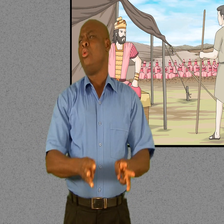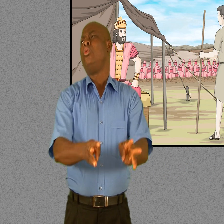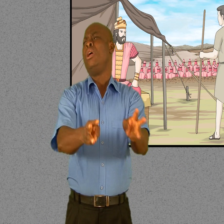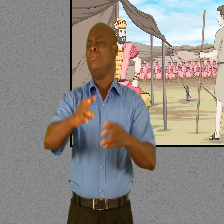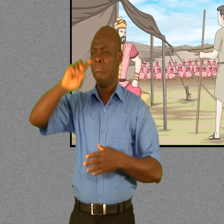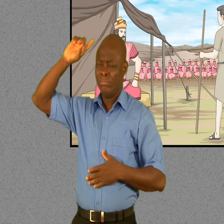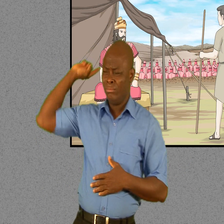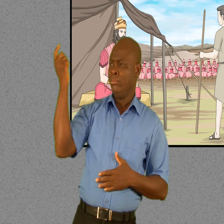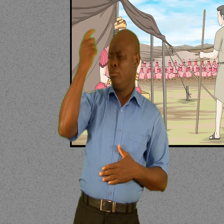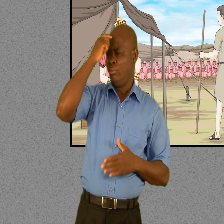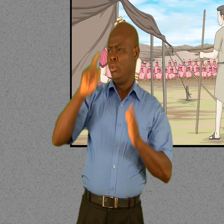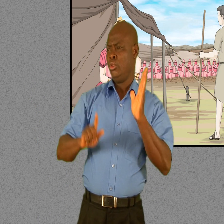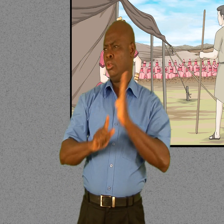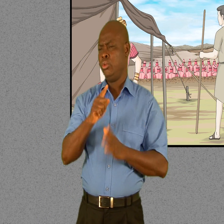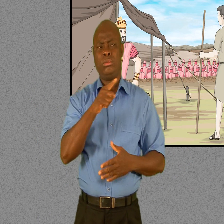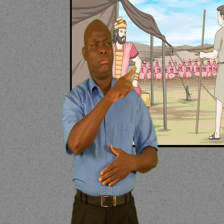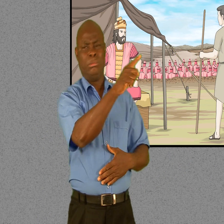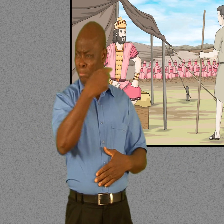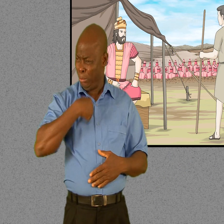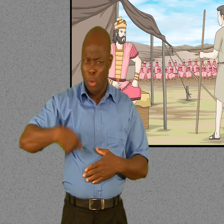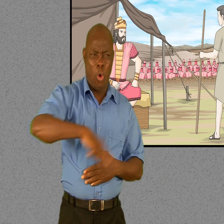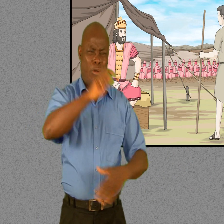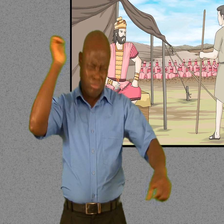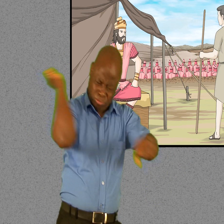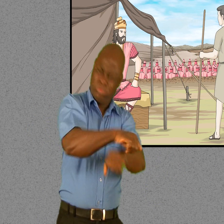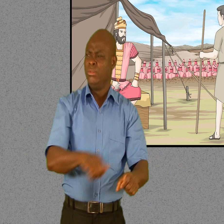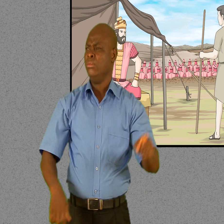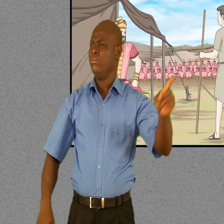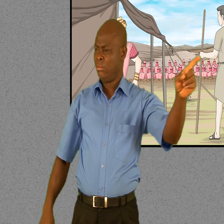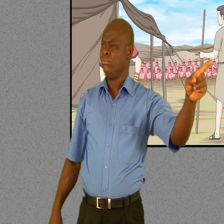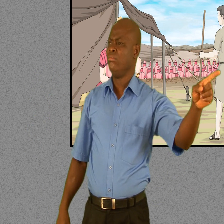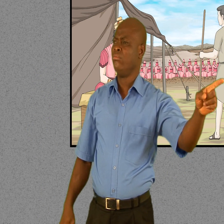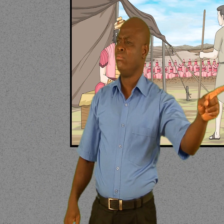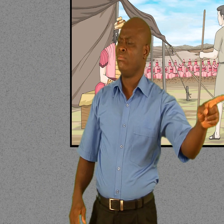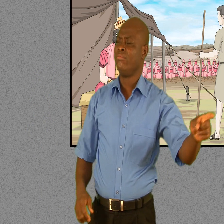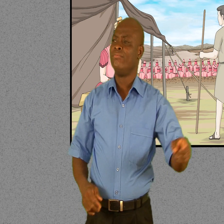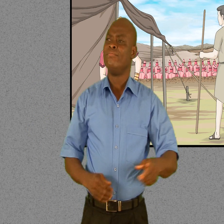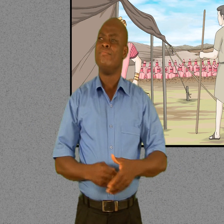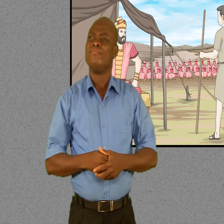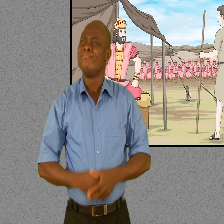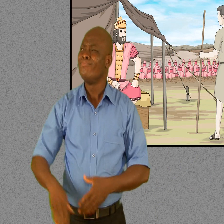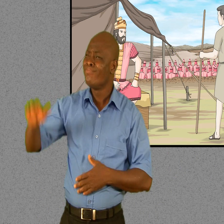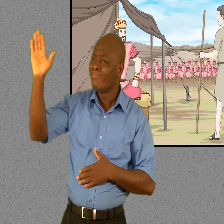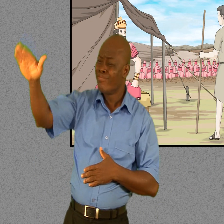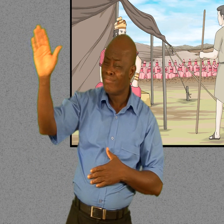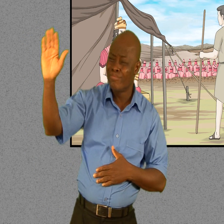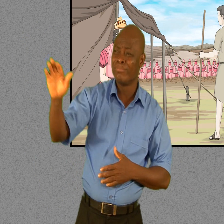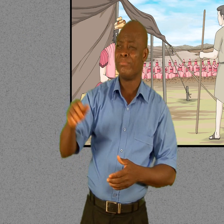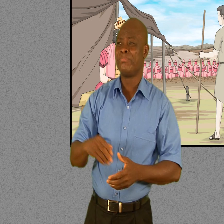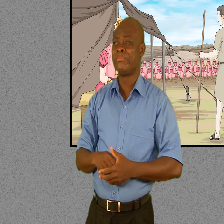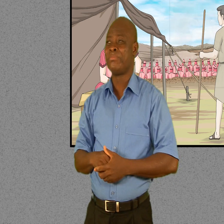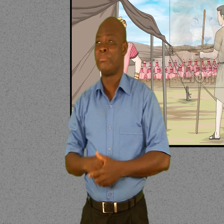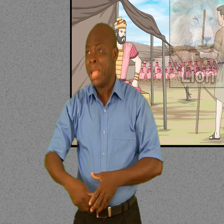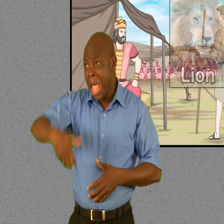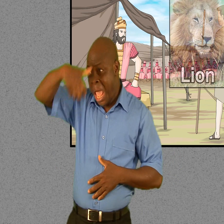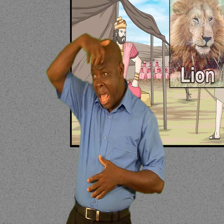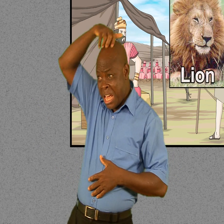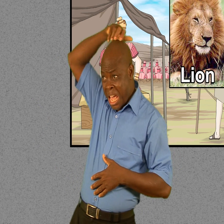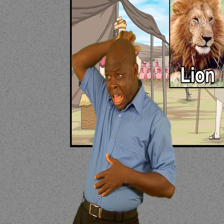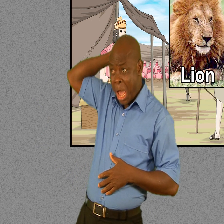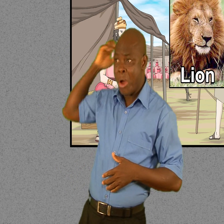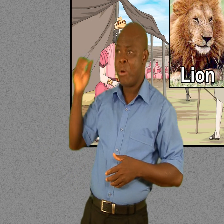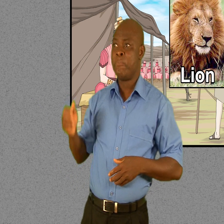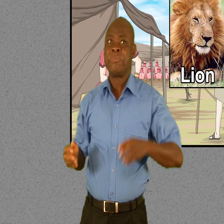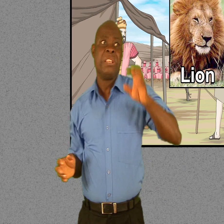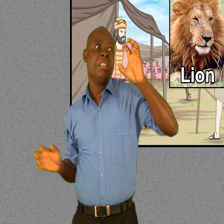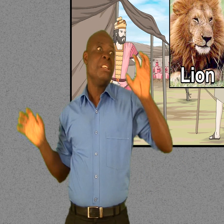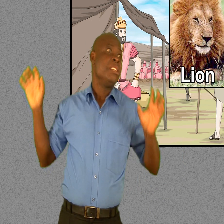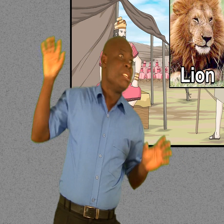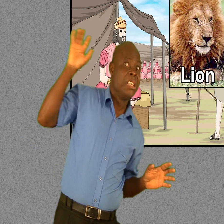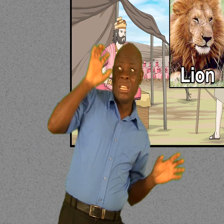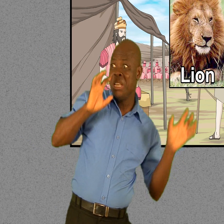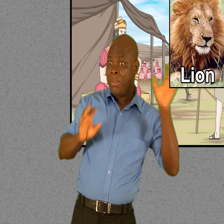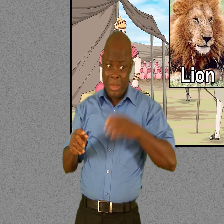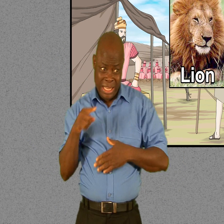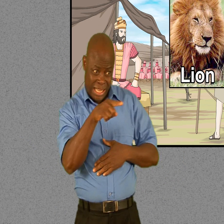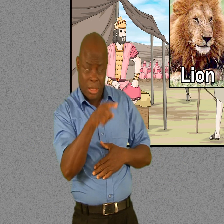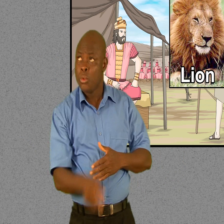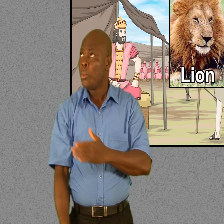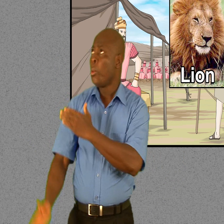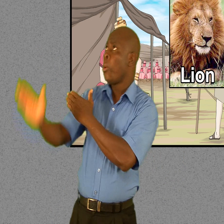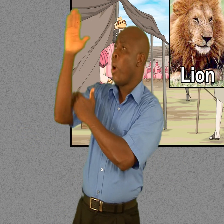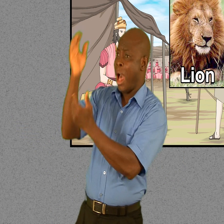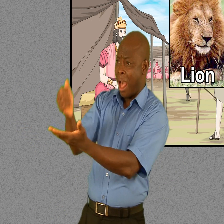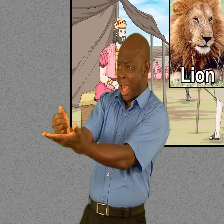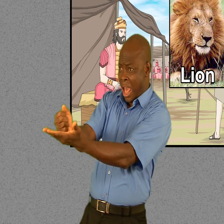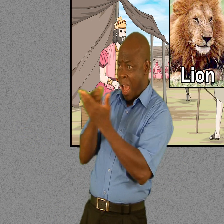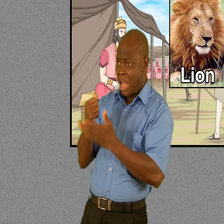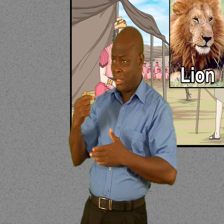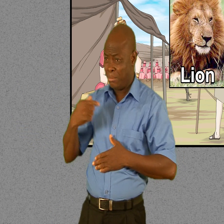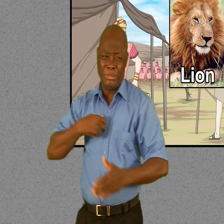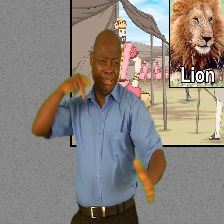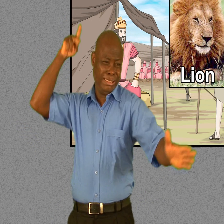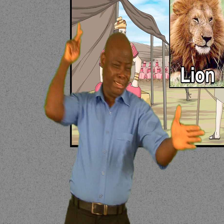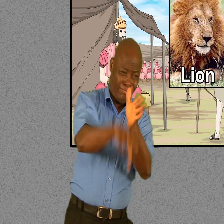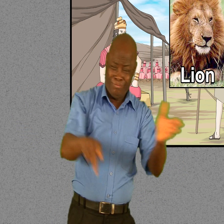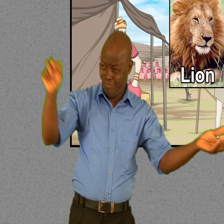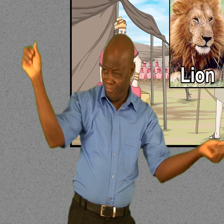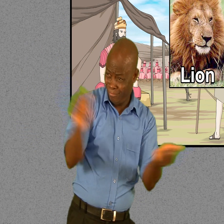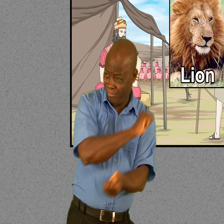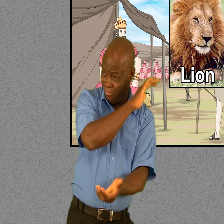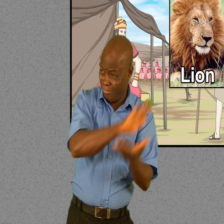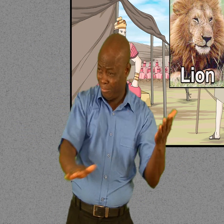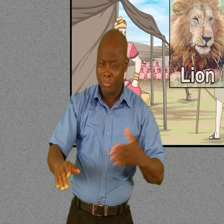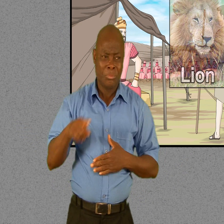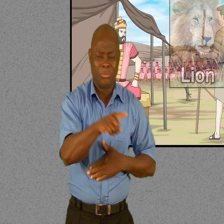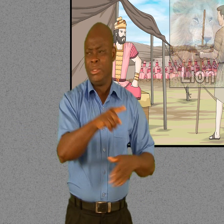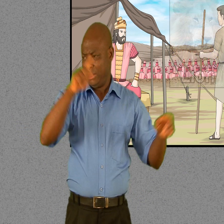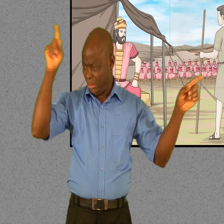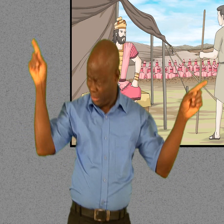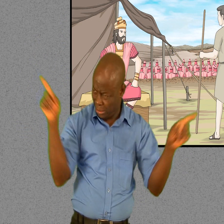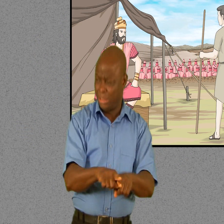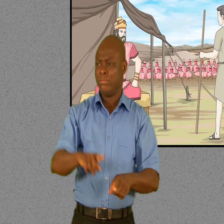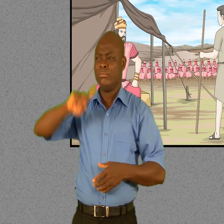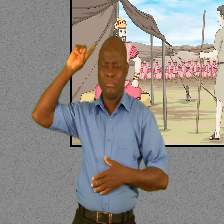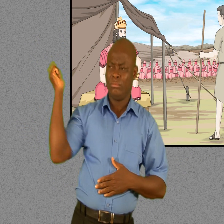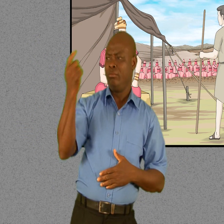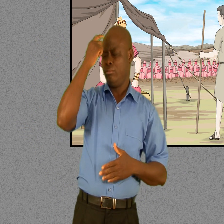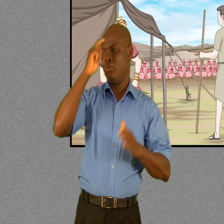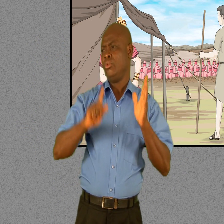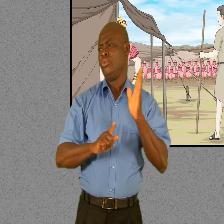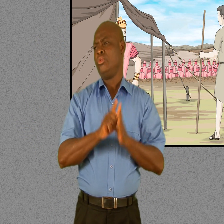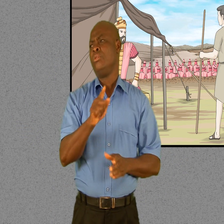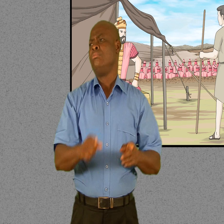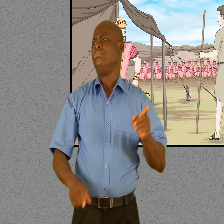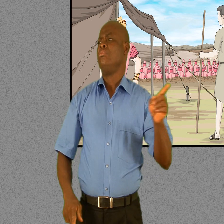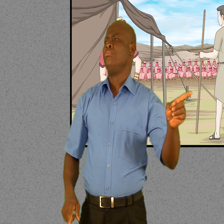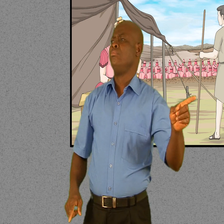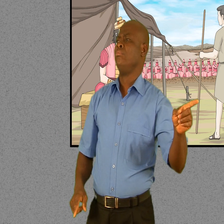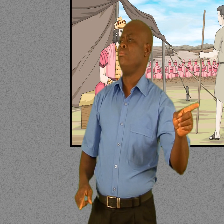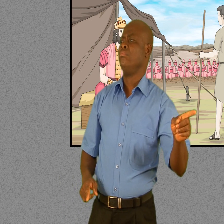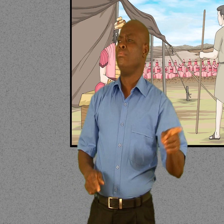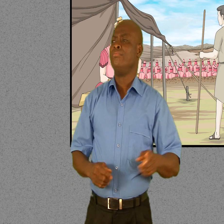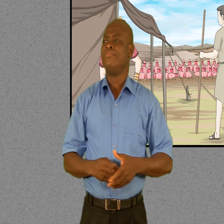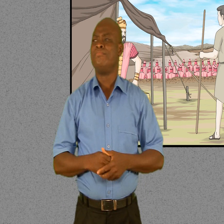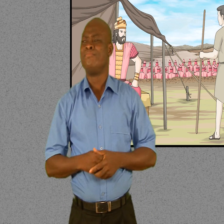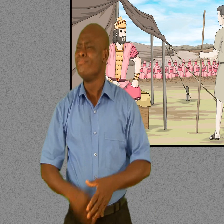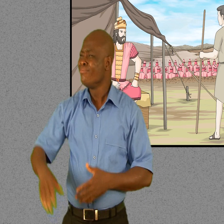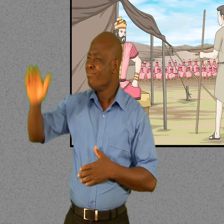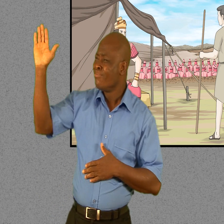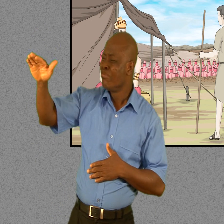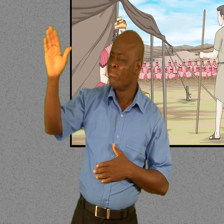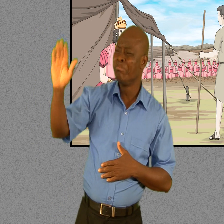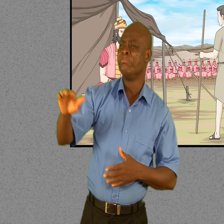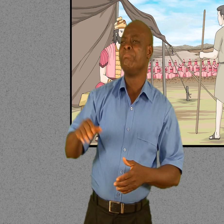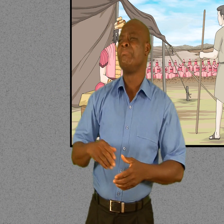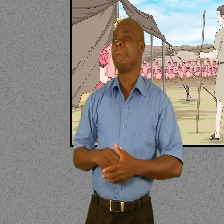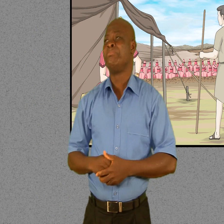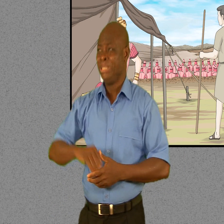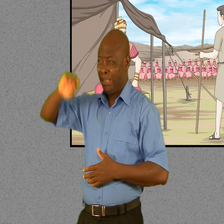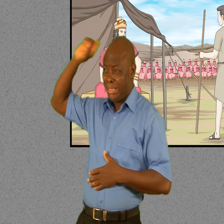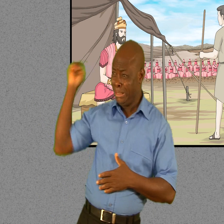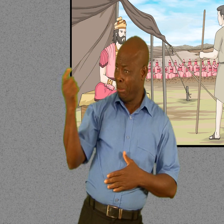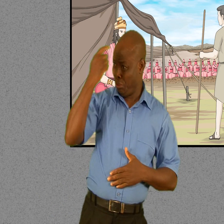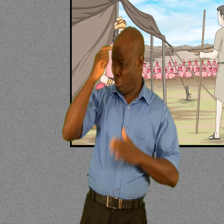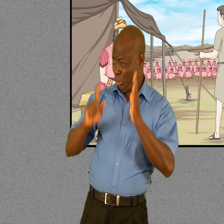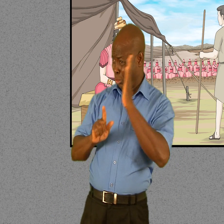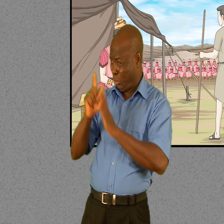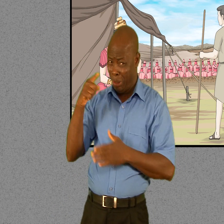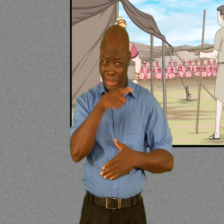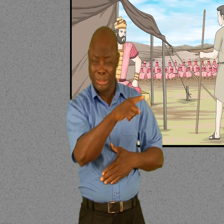this uncircumcised Philistine will be like one of them, for he has defied the armies of the living God.”